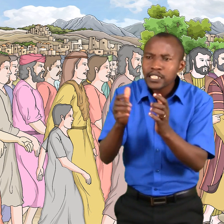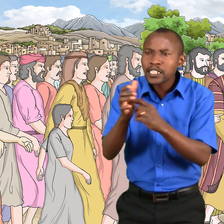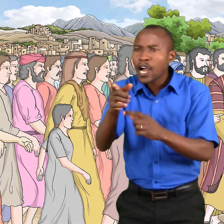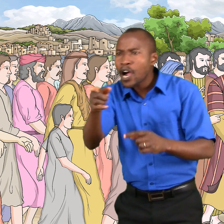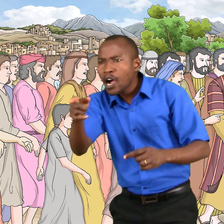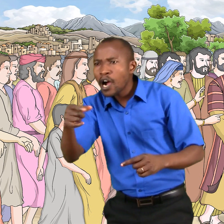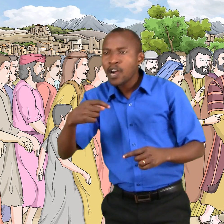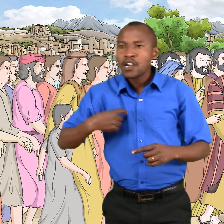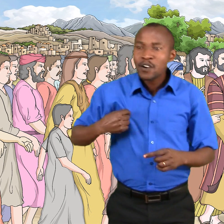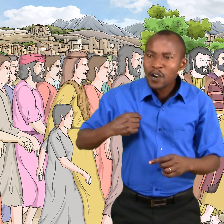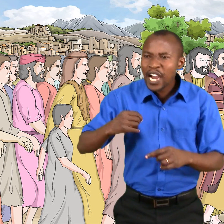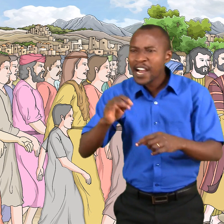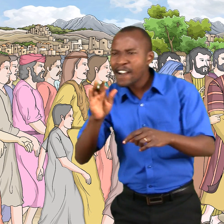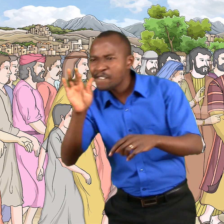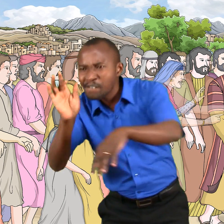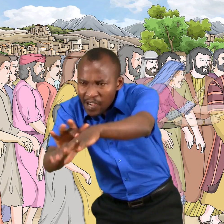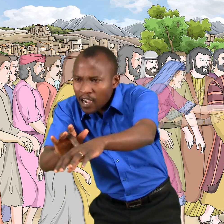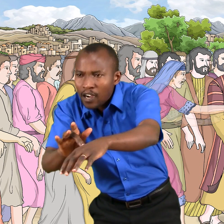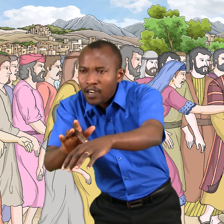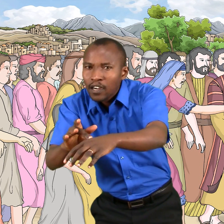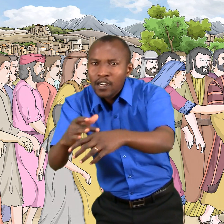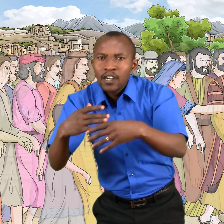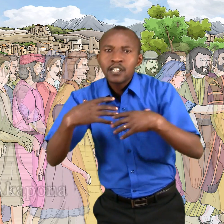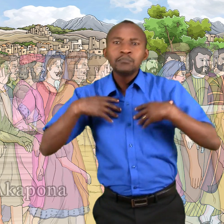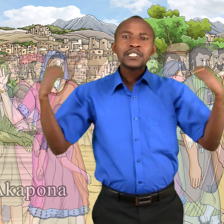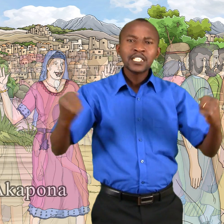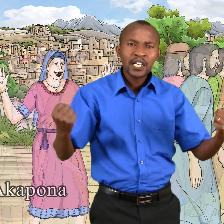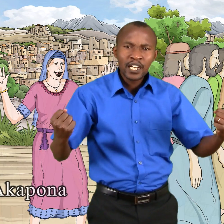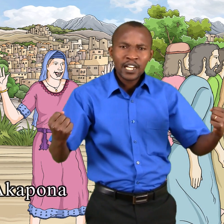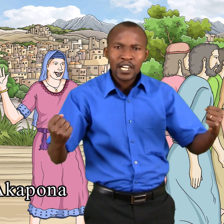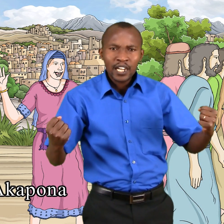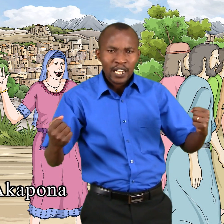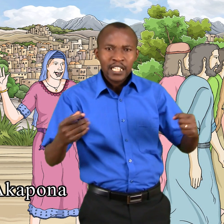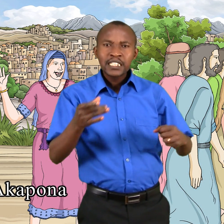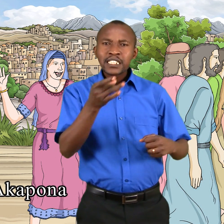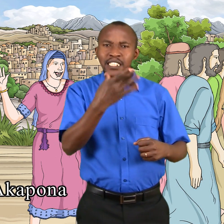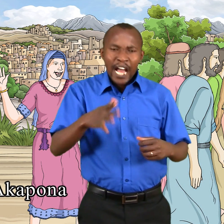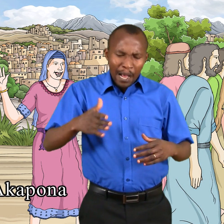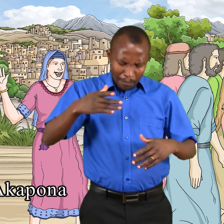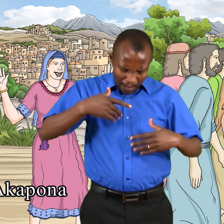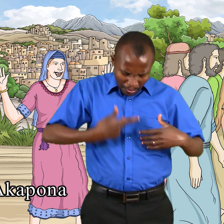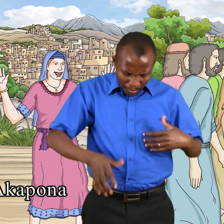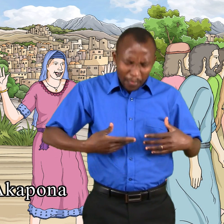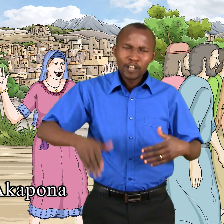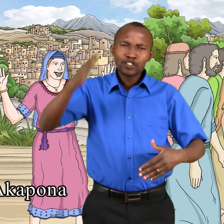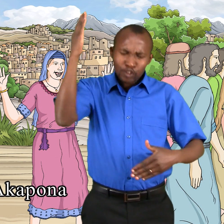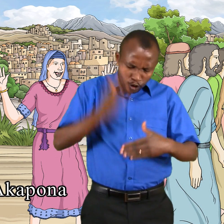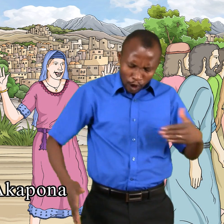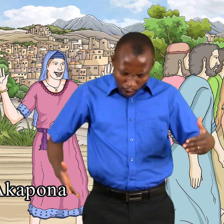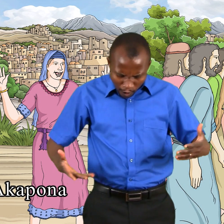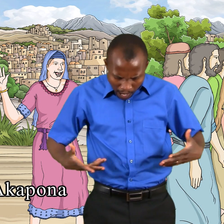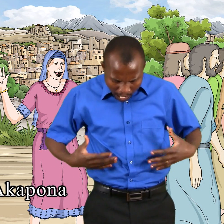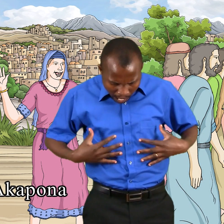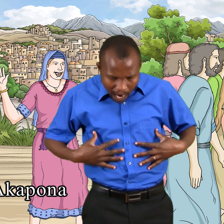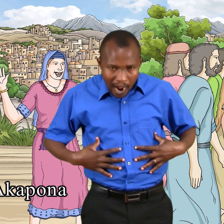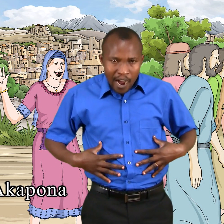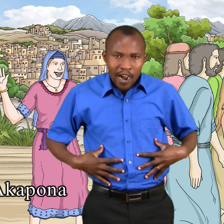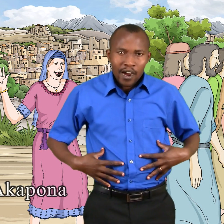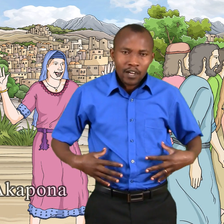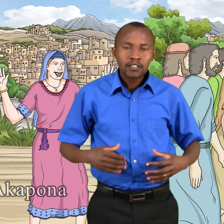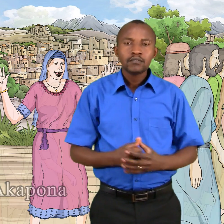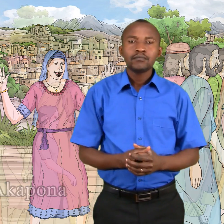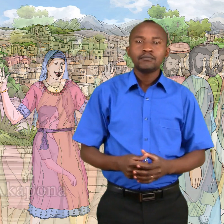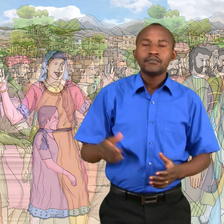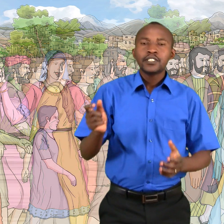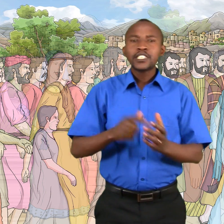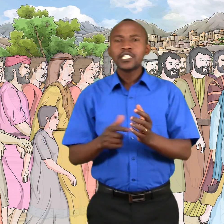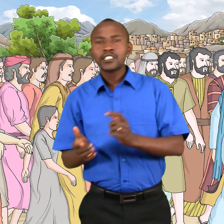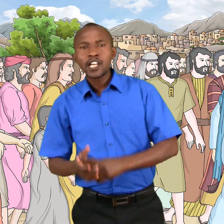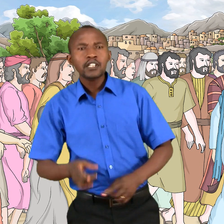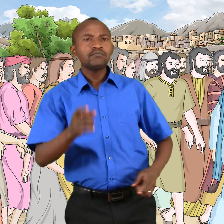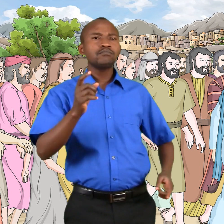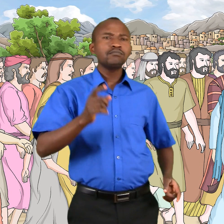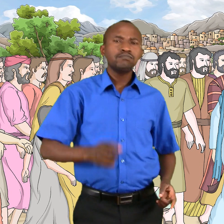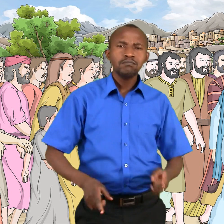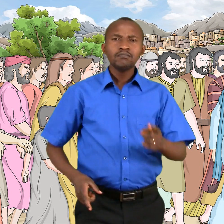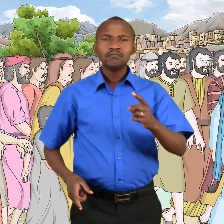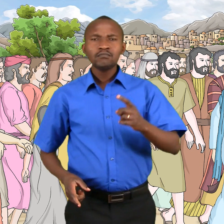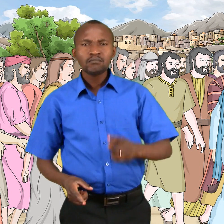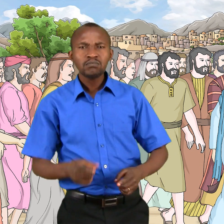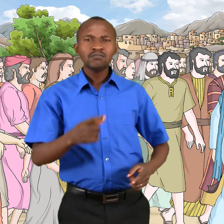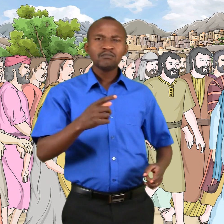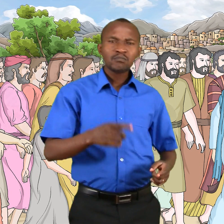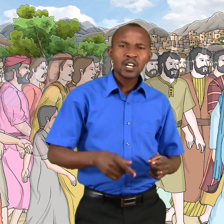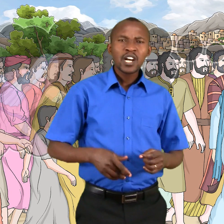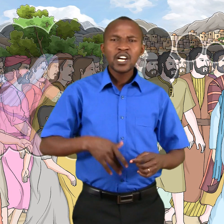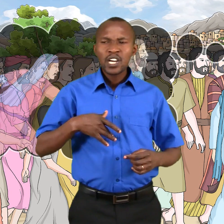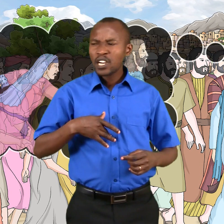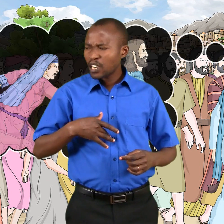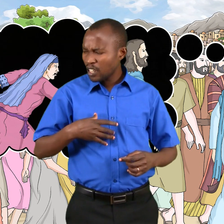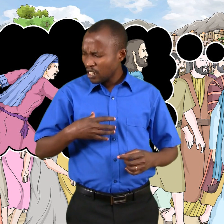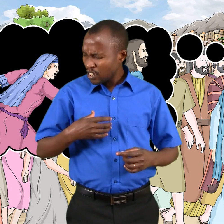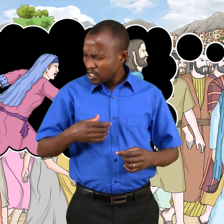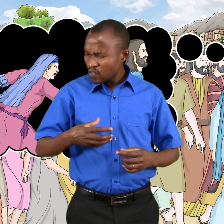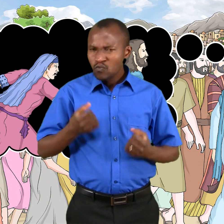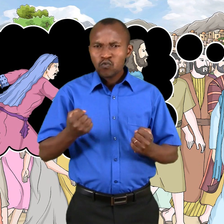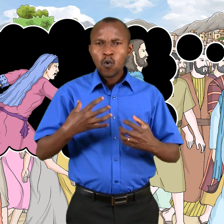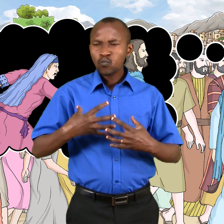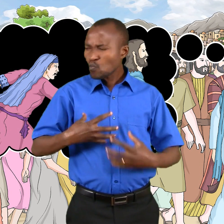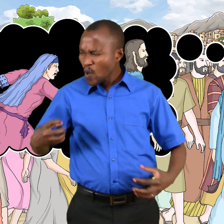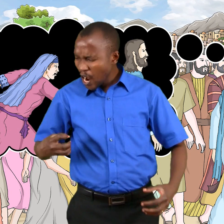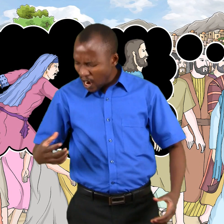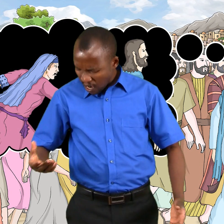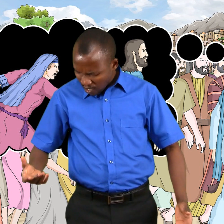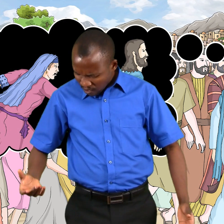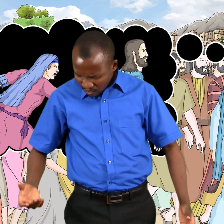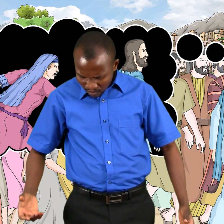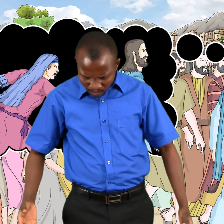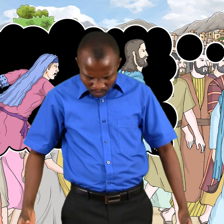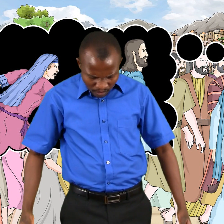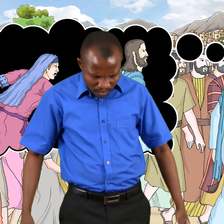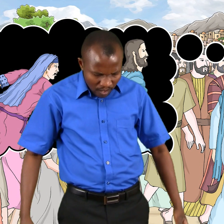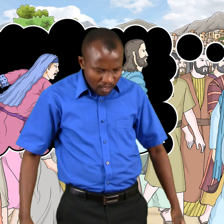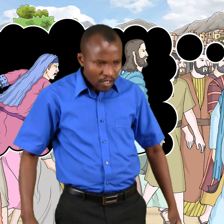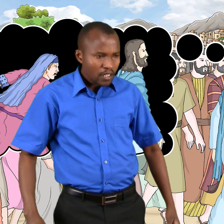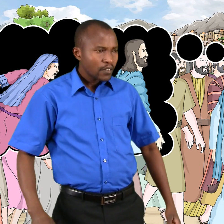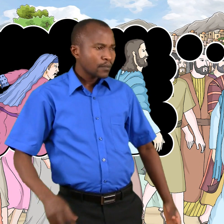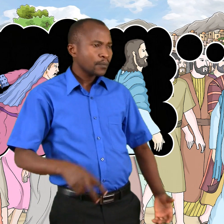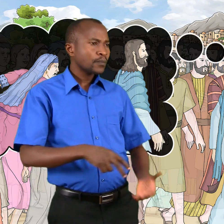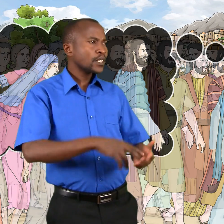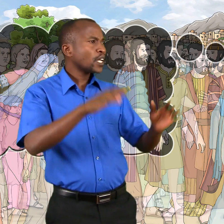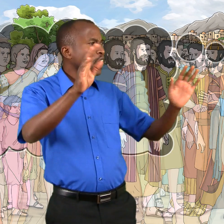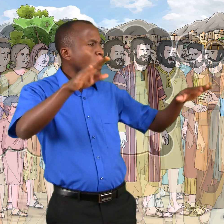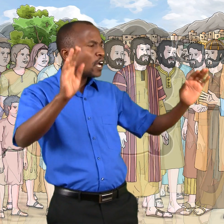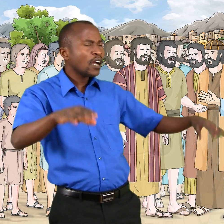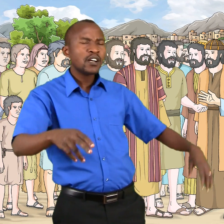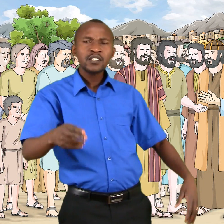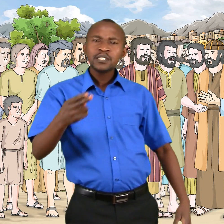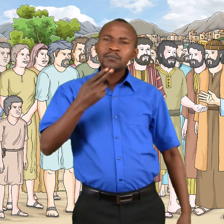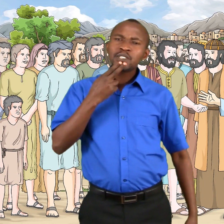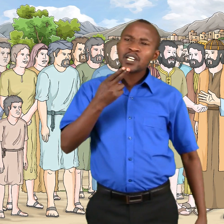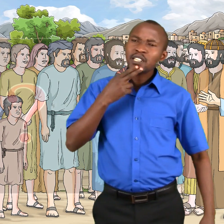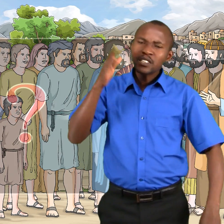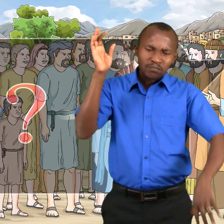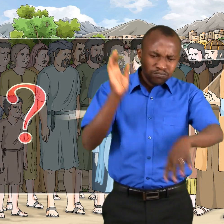Immediately her bleeding stopped, and she sensed in her body that she was healed of her affliction. At once Jesus was aware that power had gone out from Him.